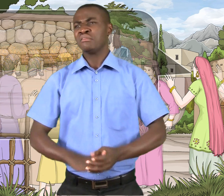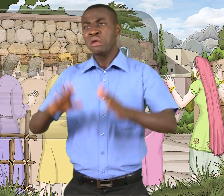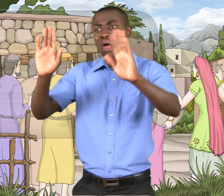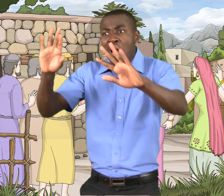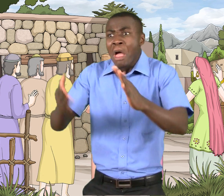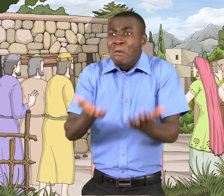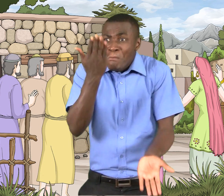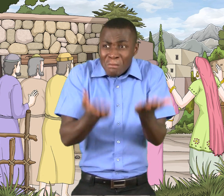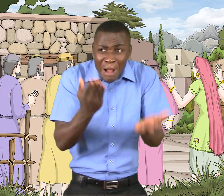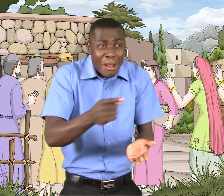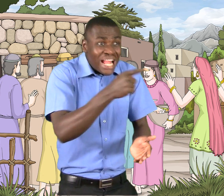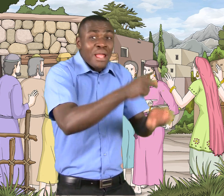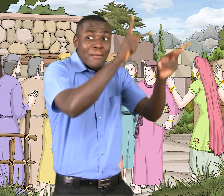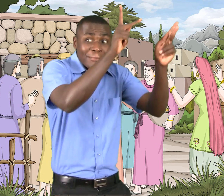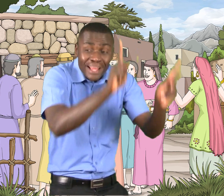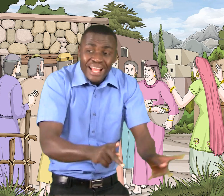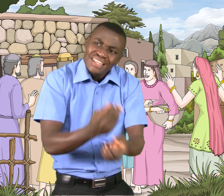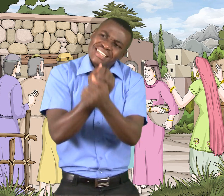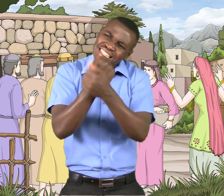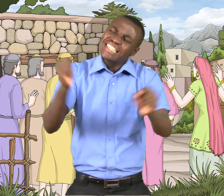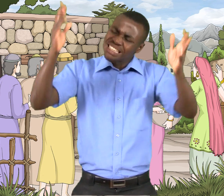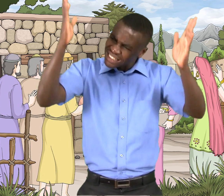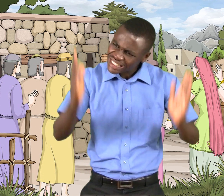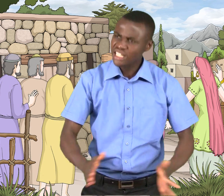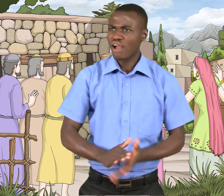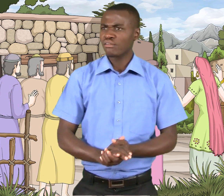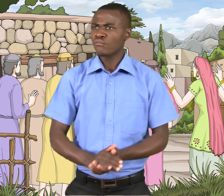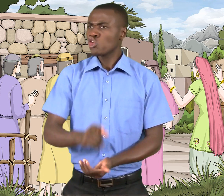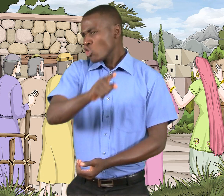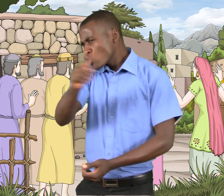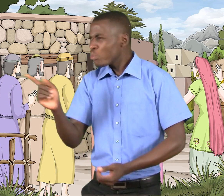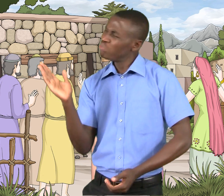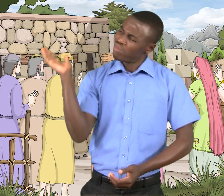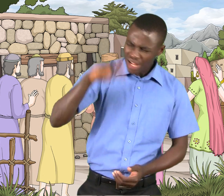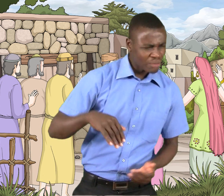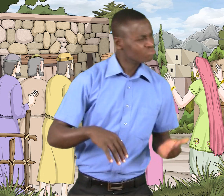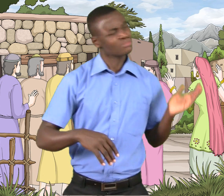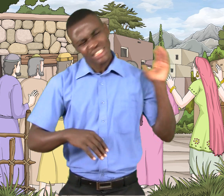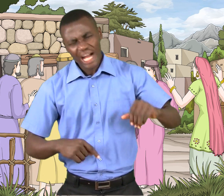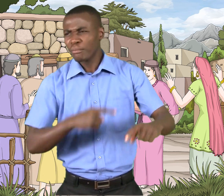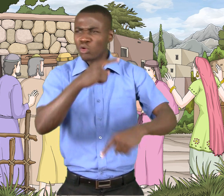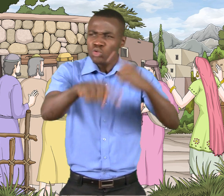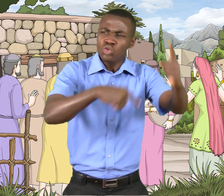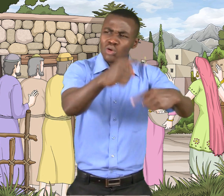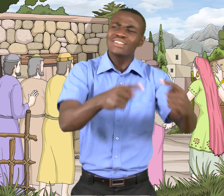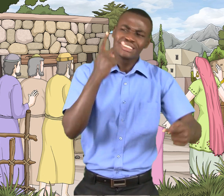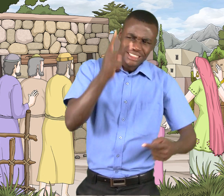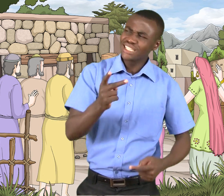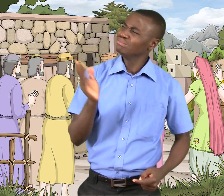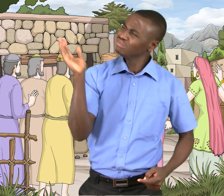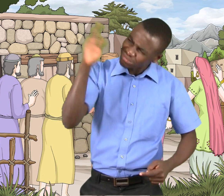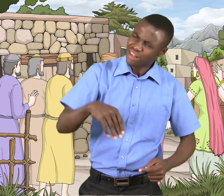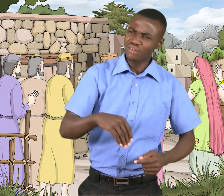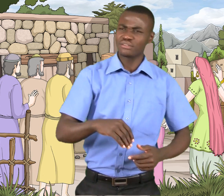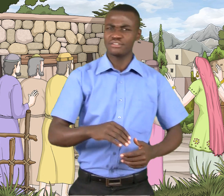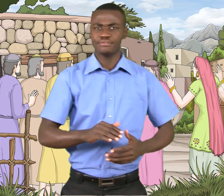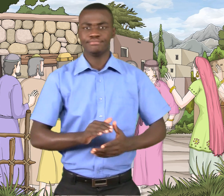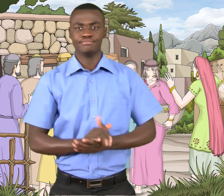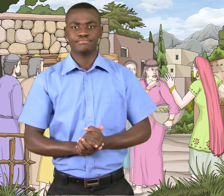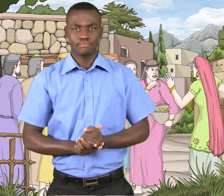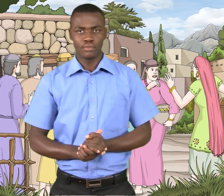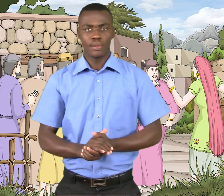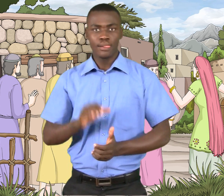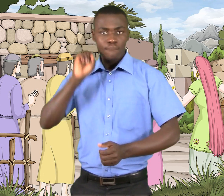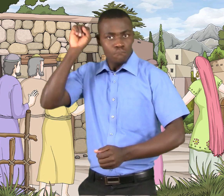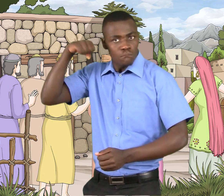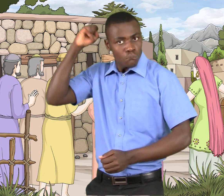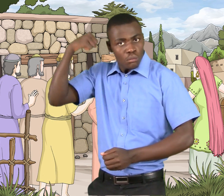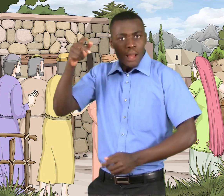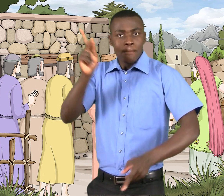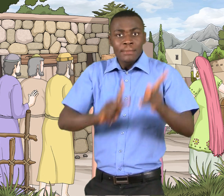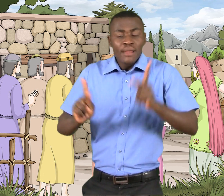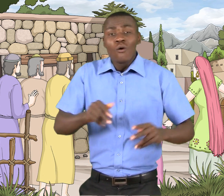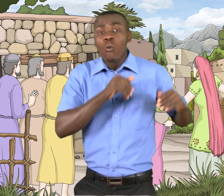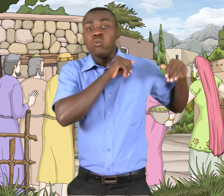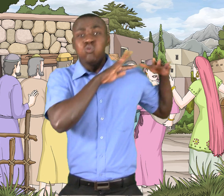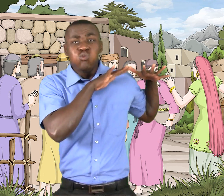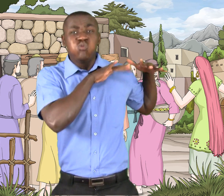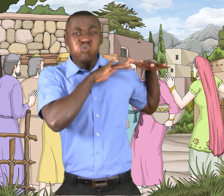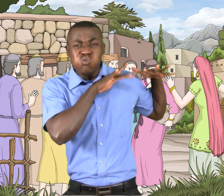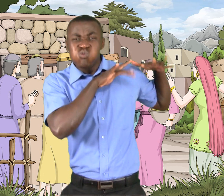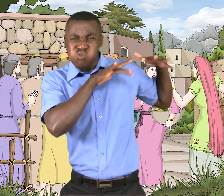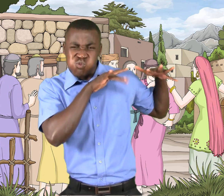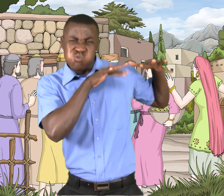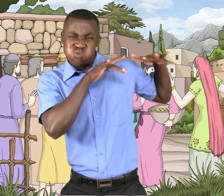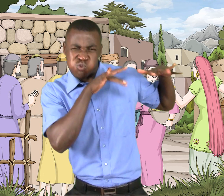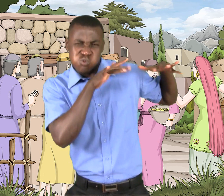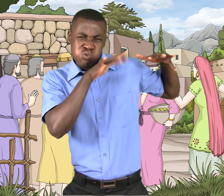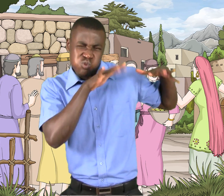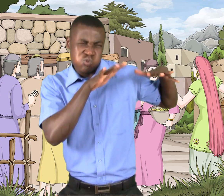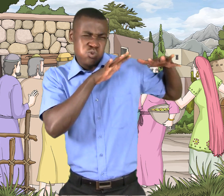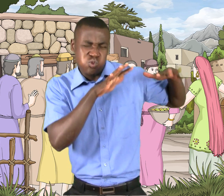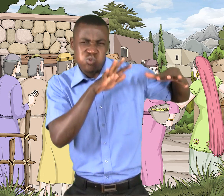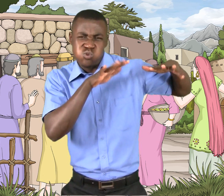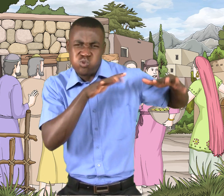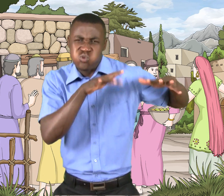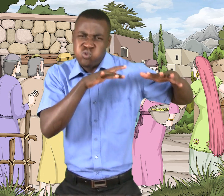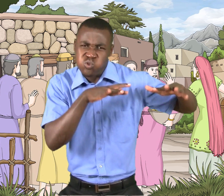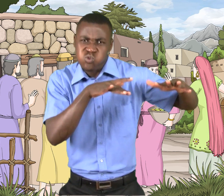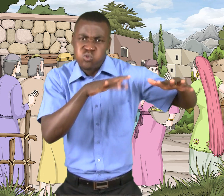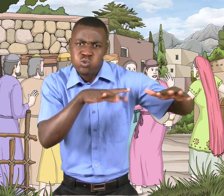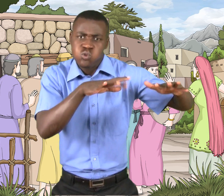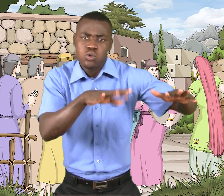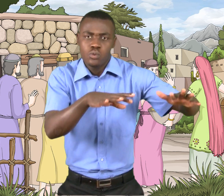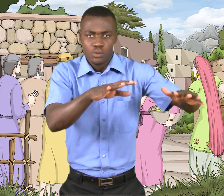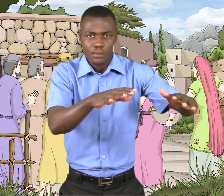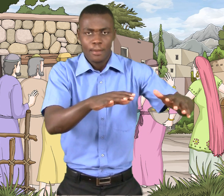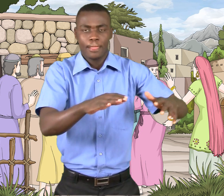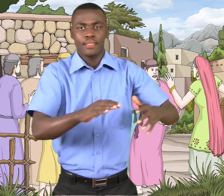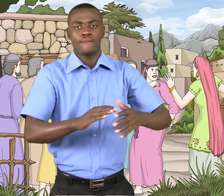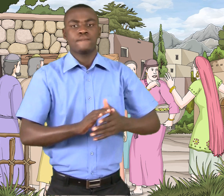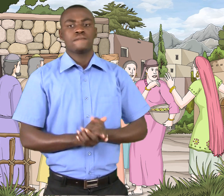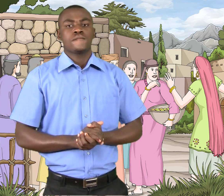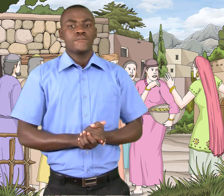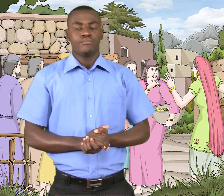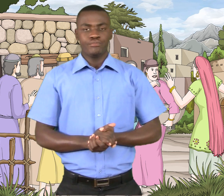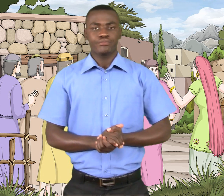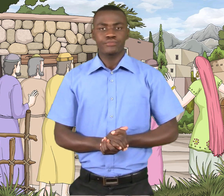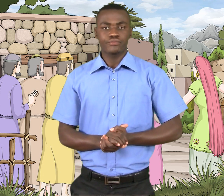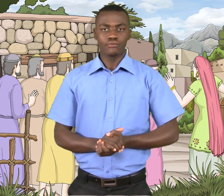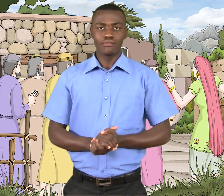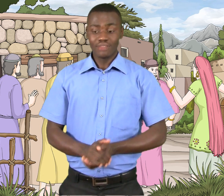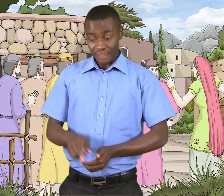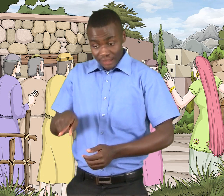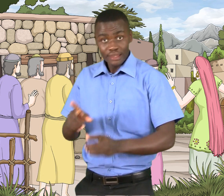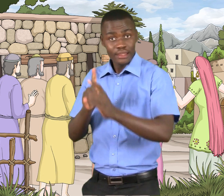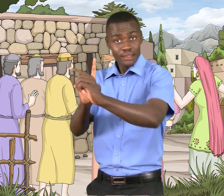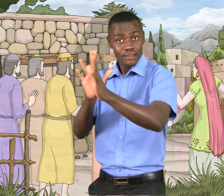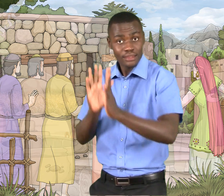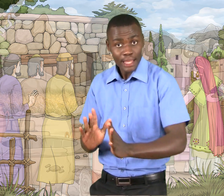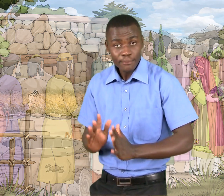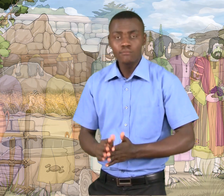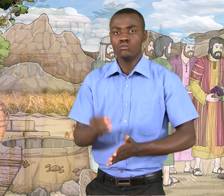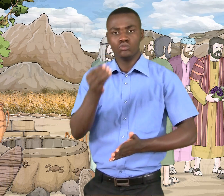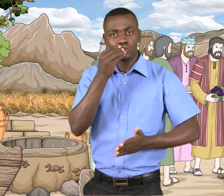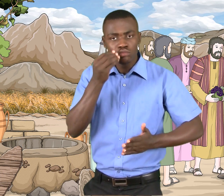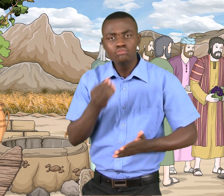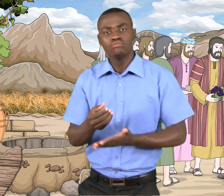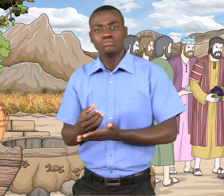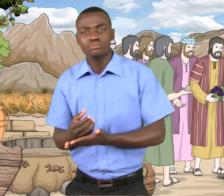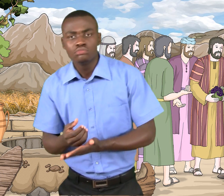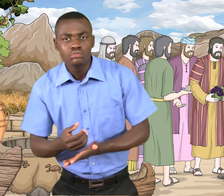Could this be the Christ?” So they left the town and made their way toward Jesus.